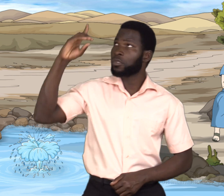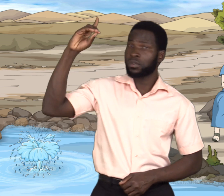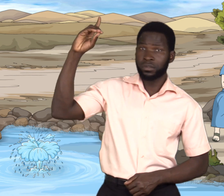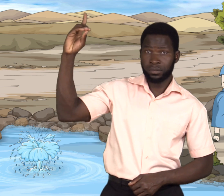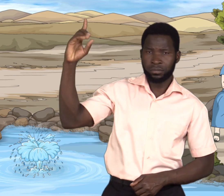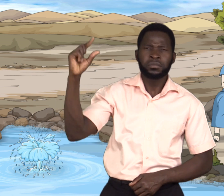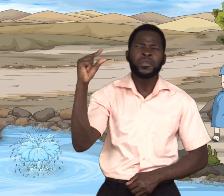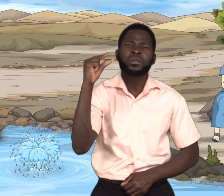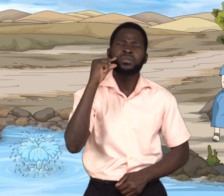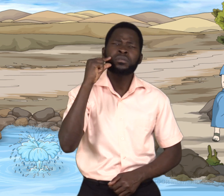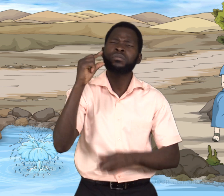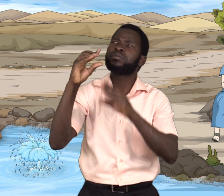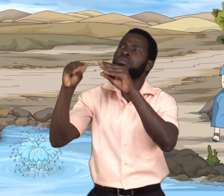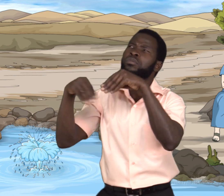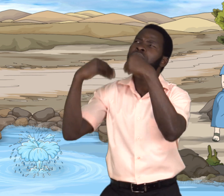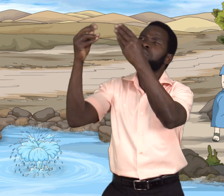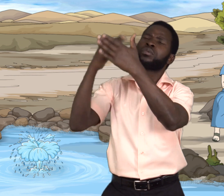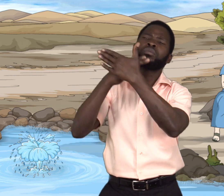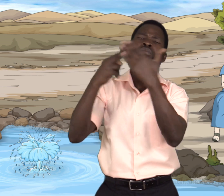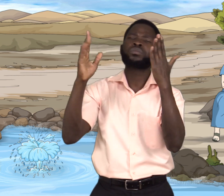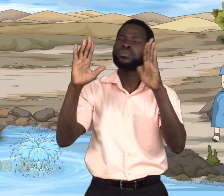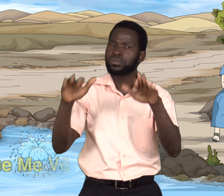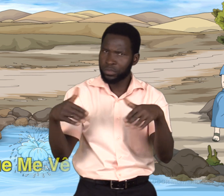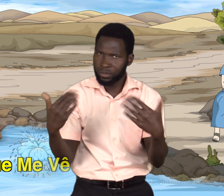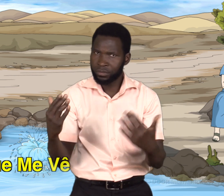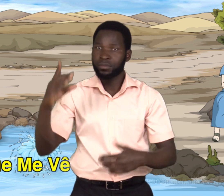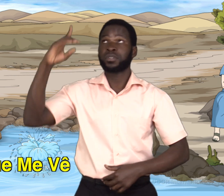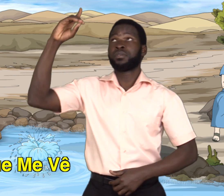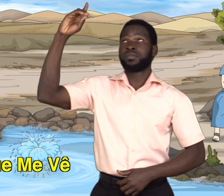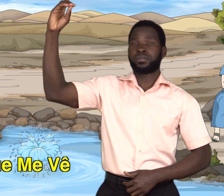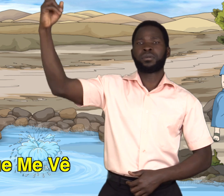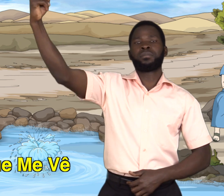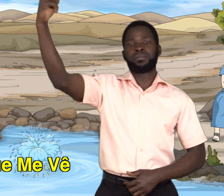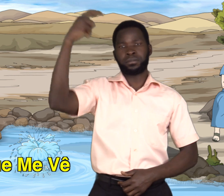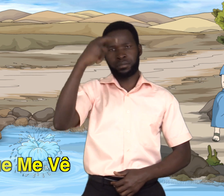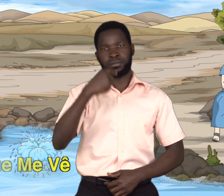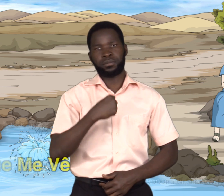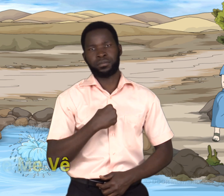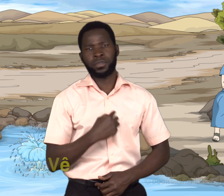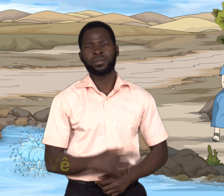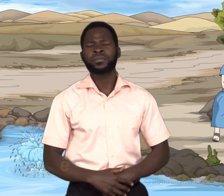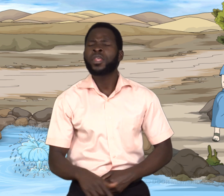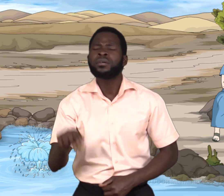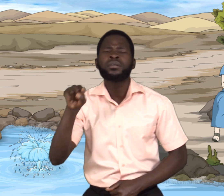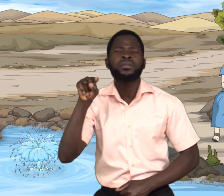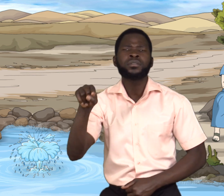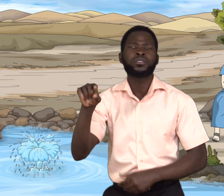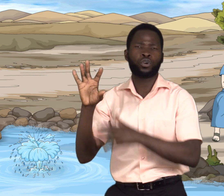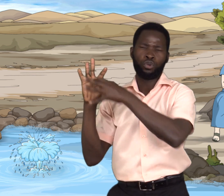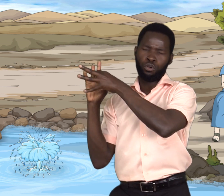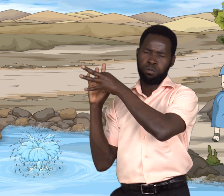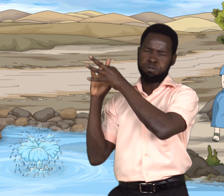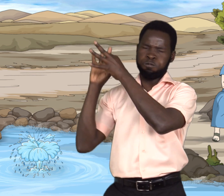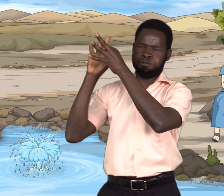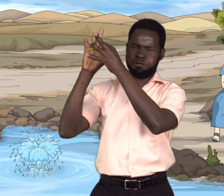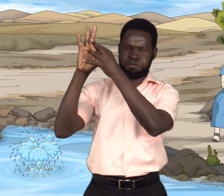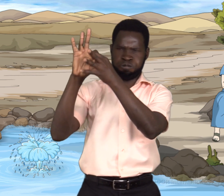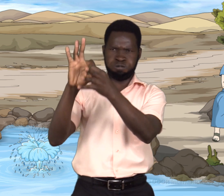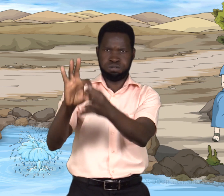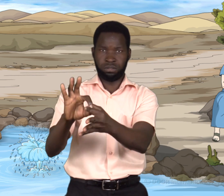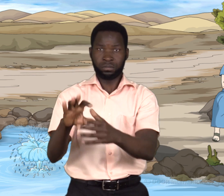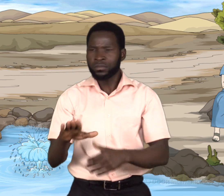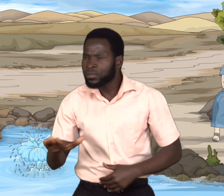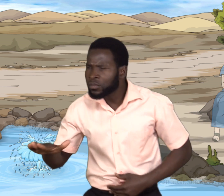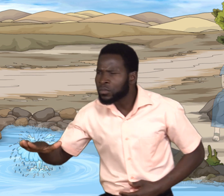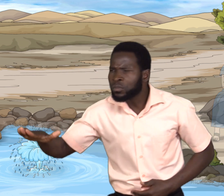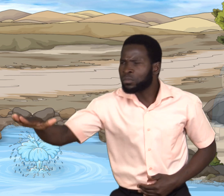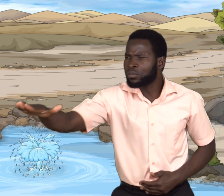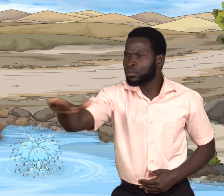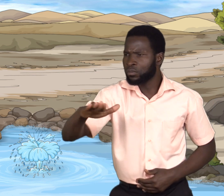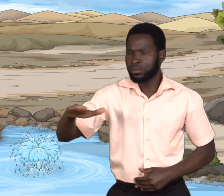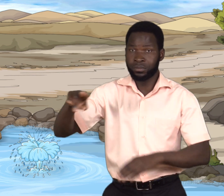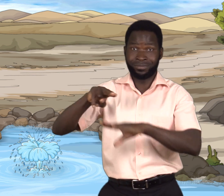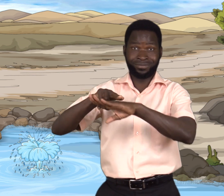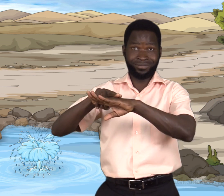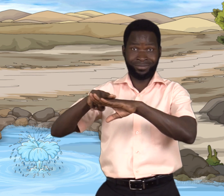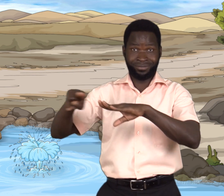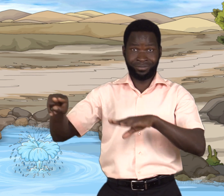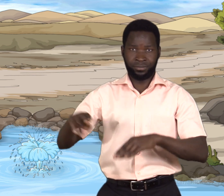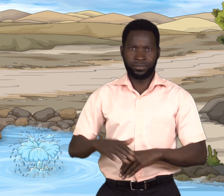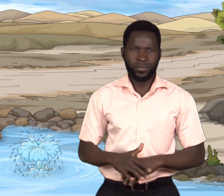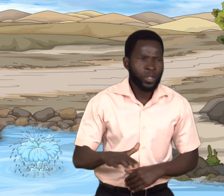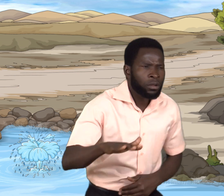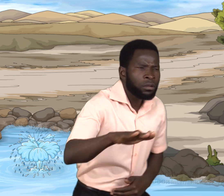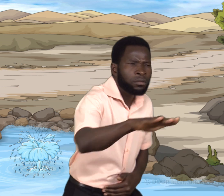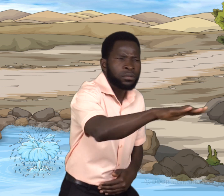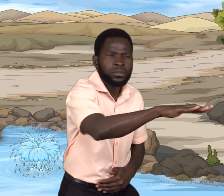Therefore the well was called Beer-lahai-roi.